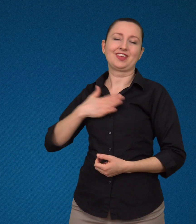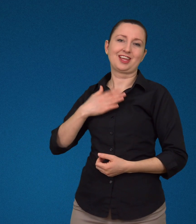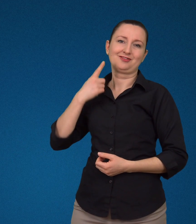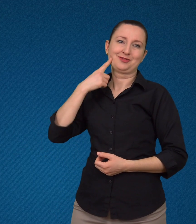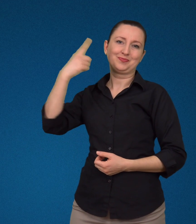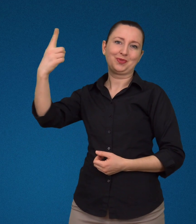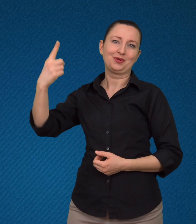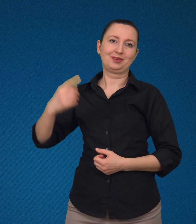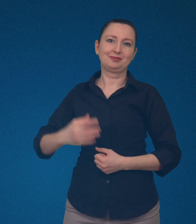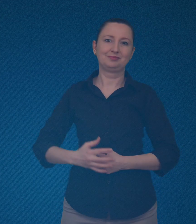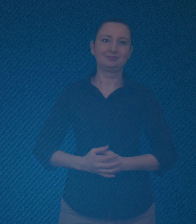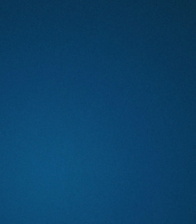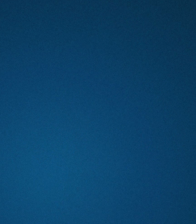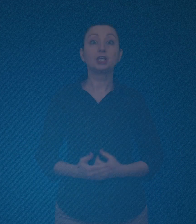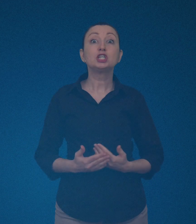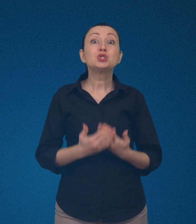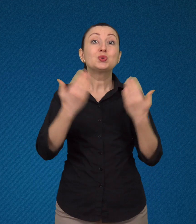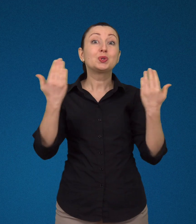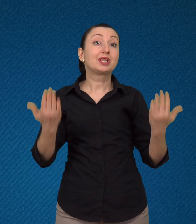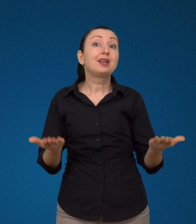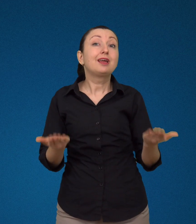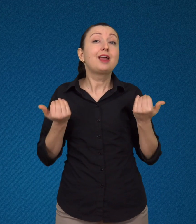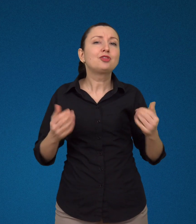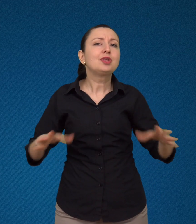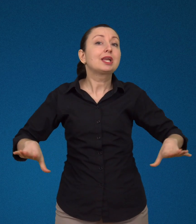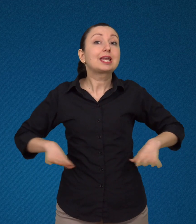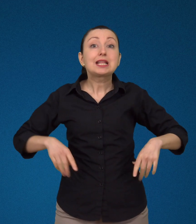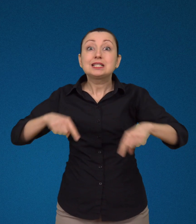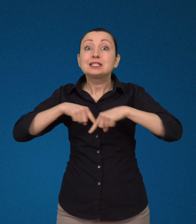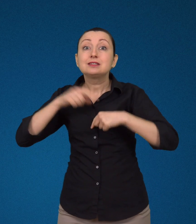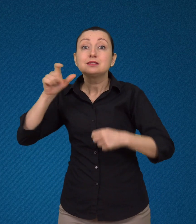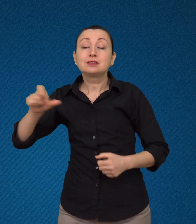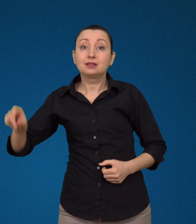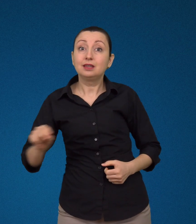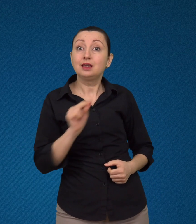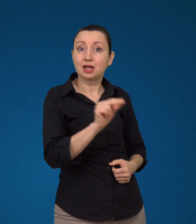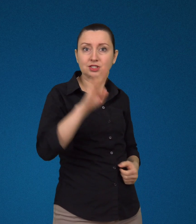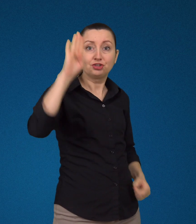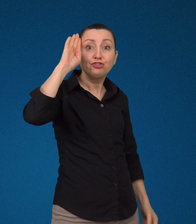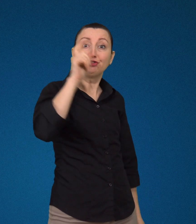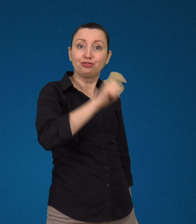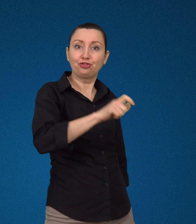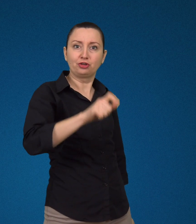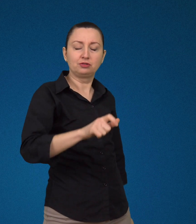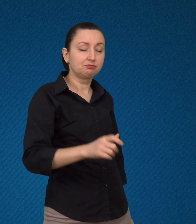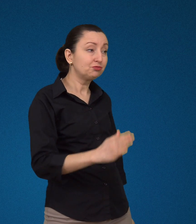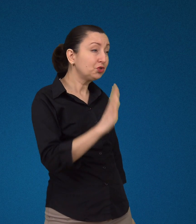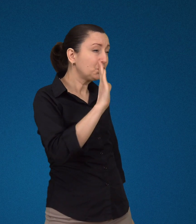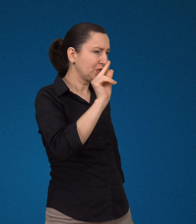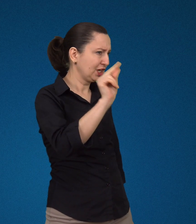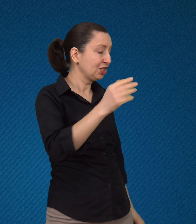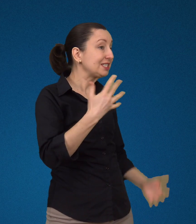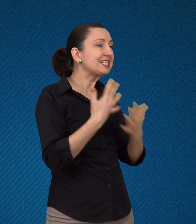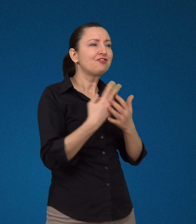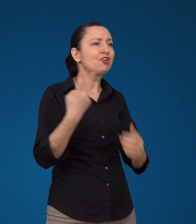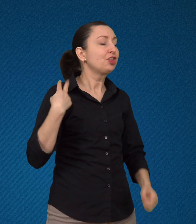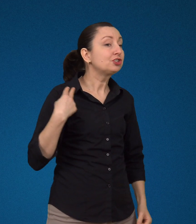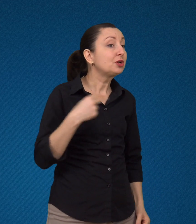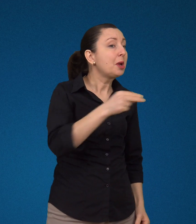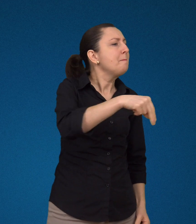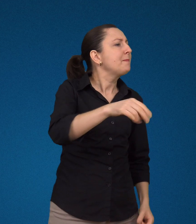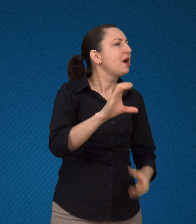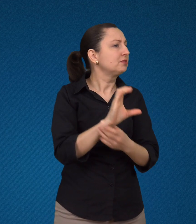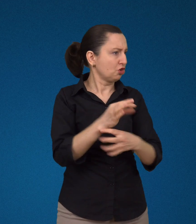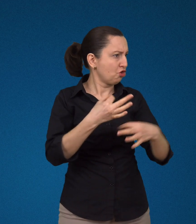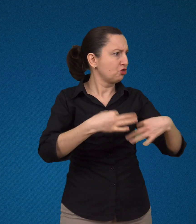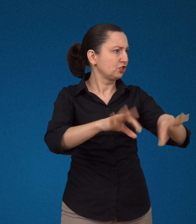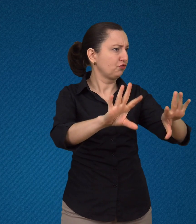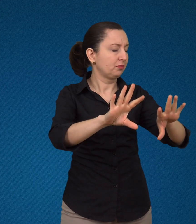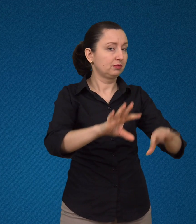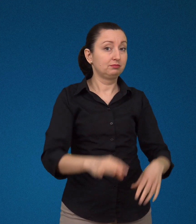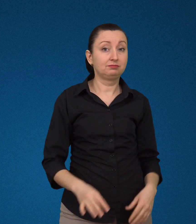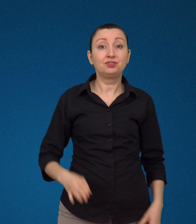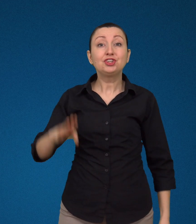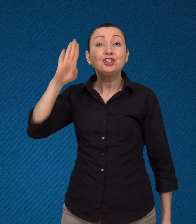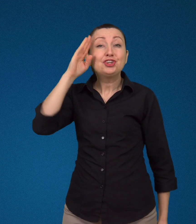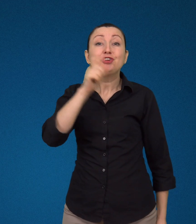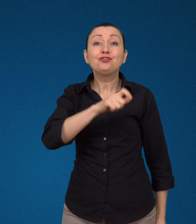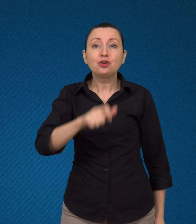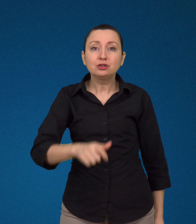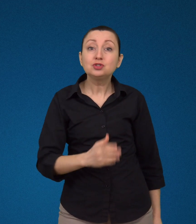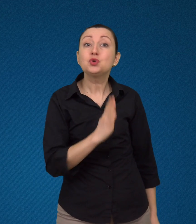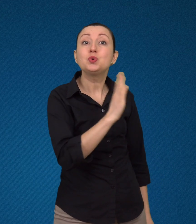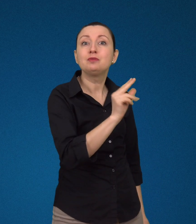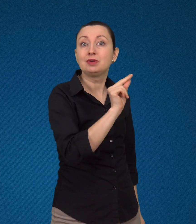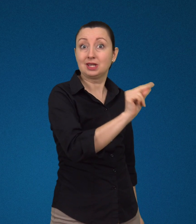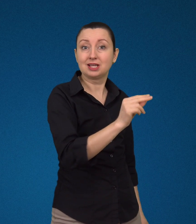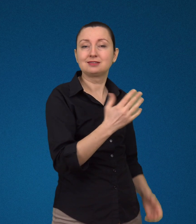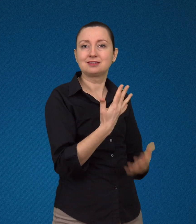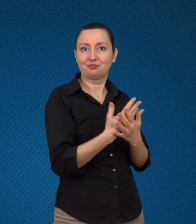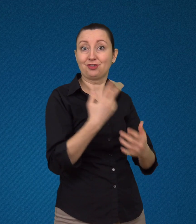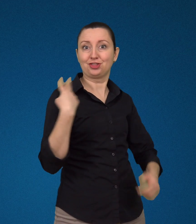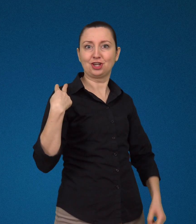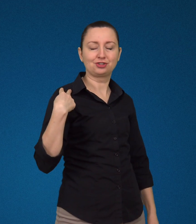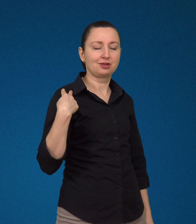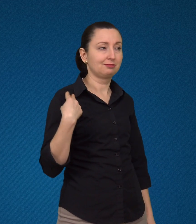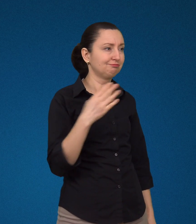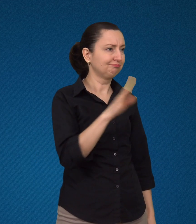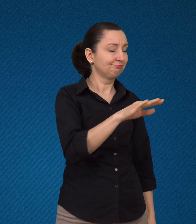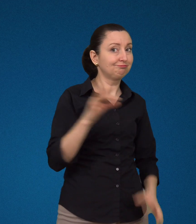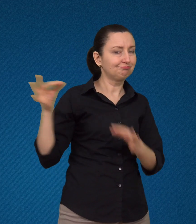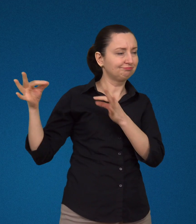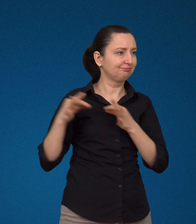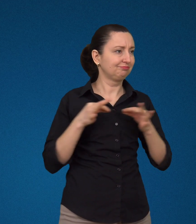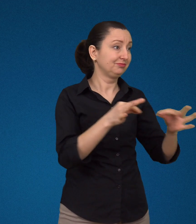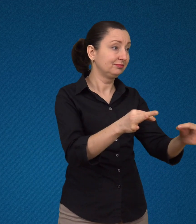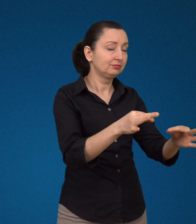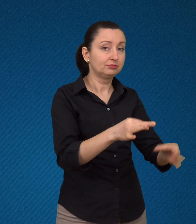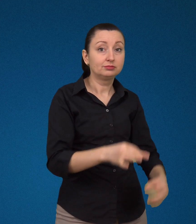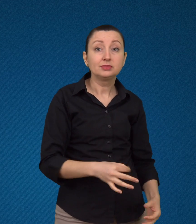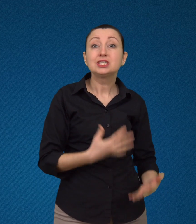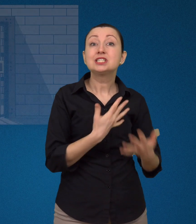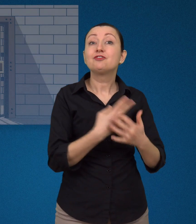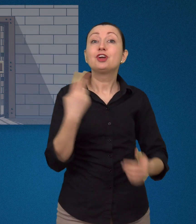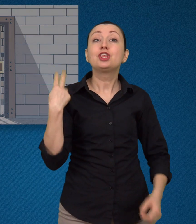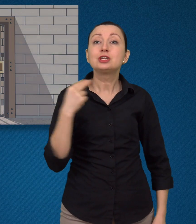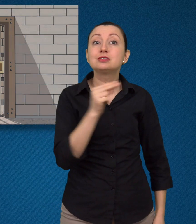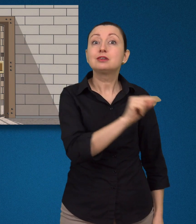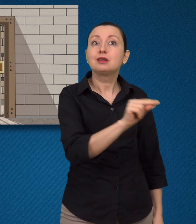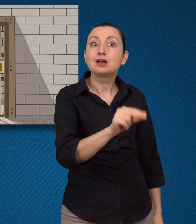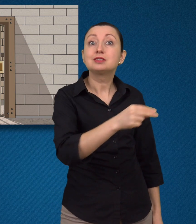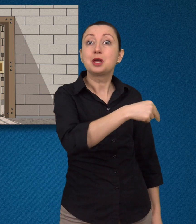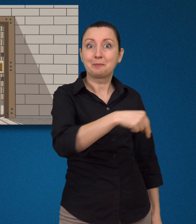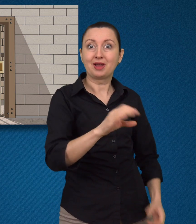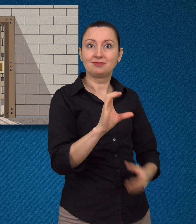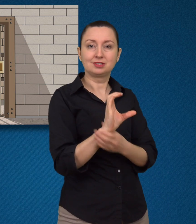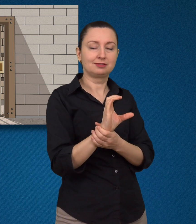So he and all his household rejoiced that they had come to believe in God.